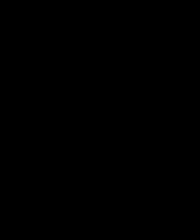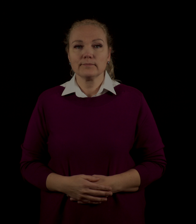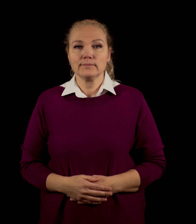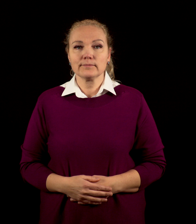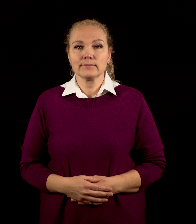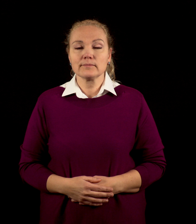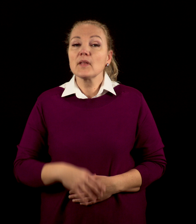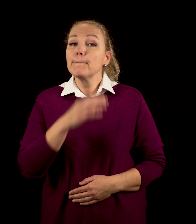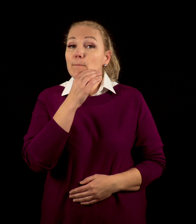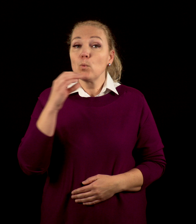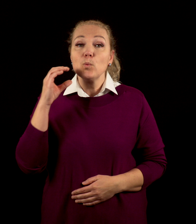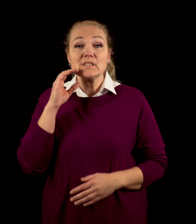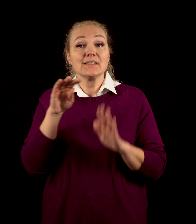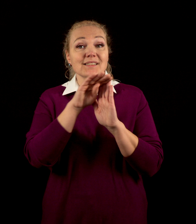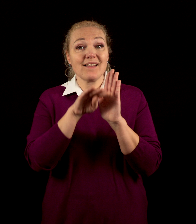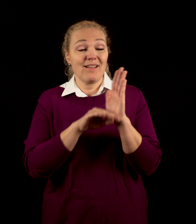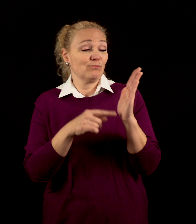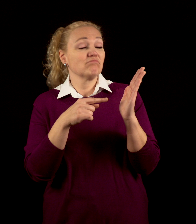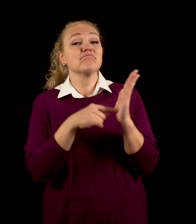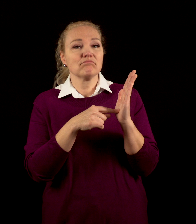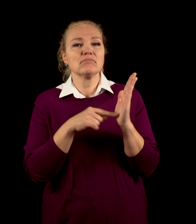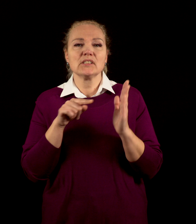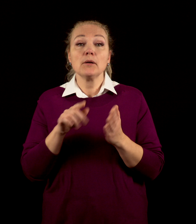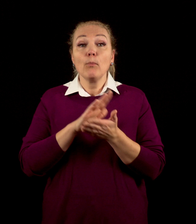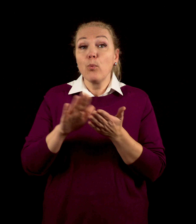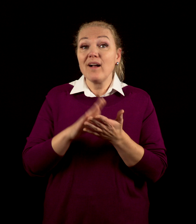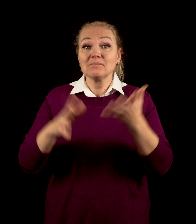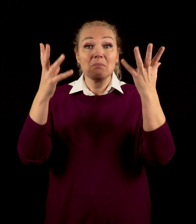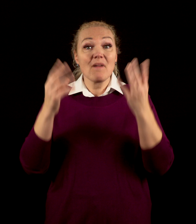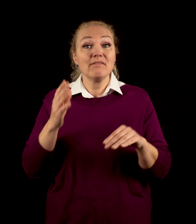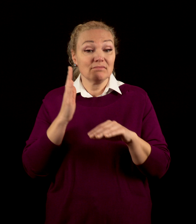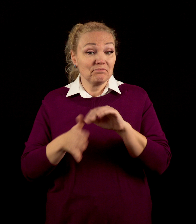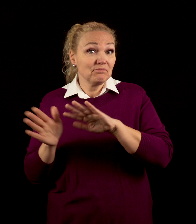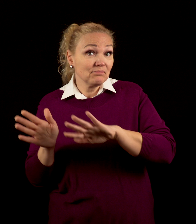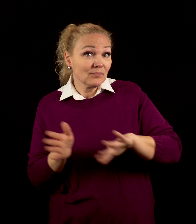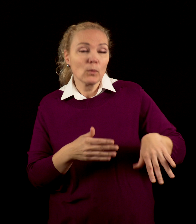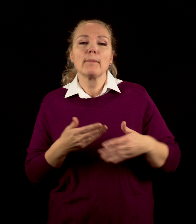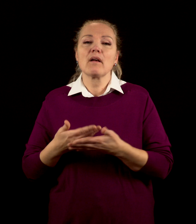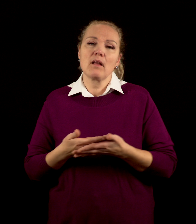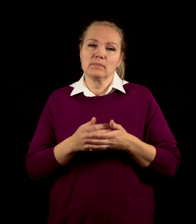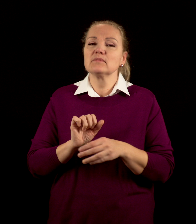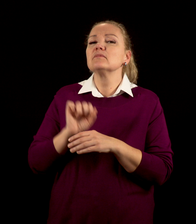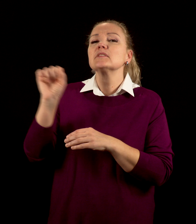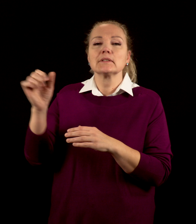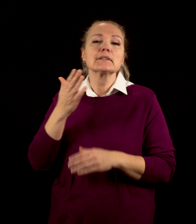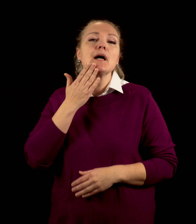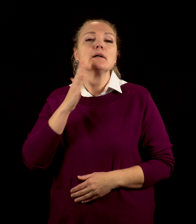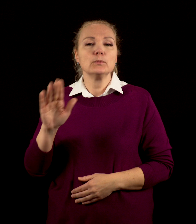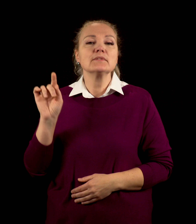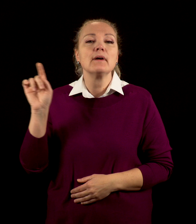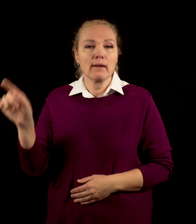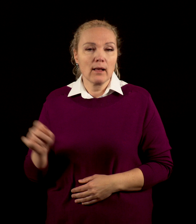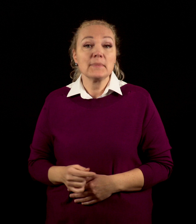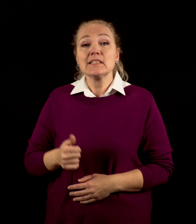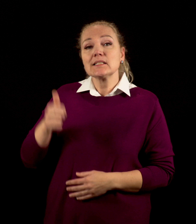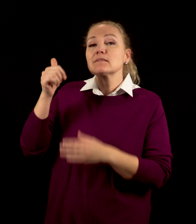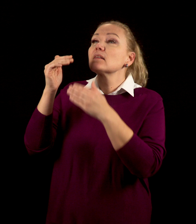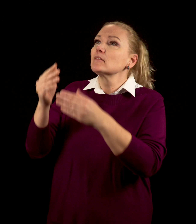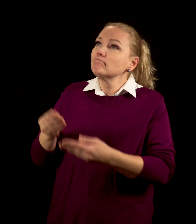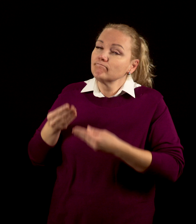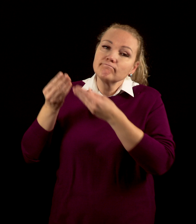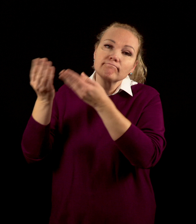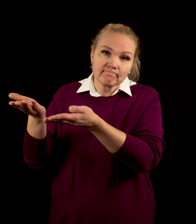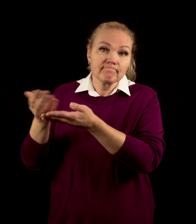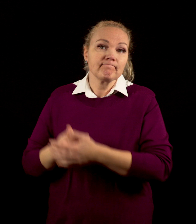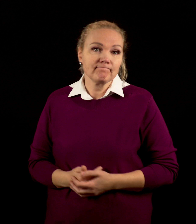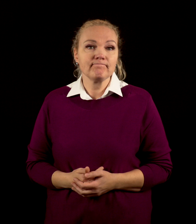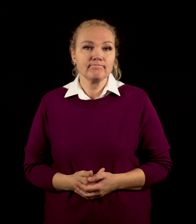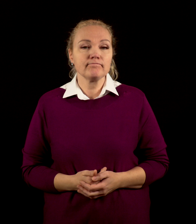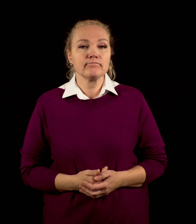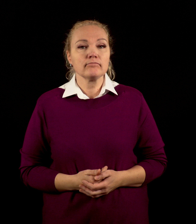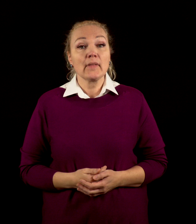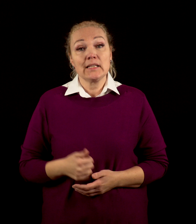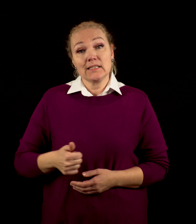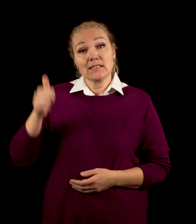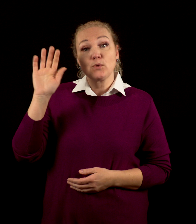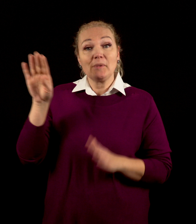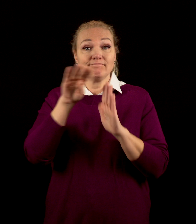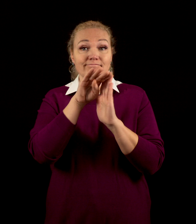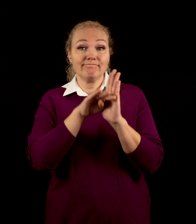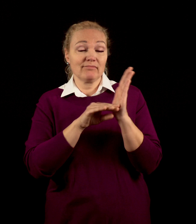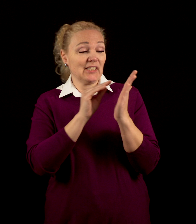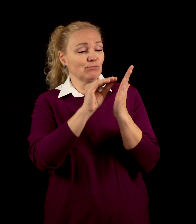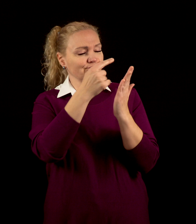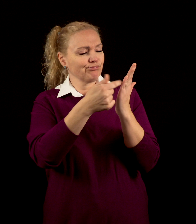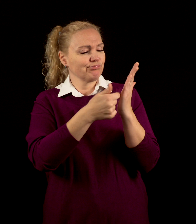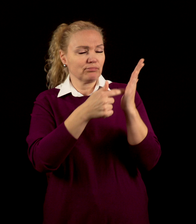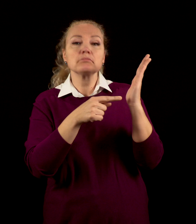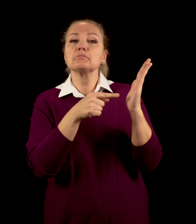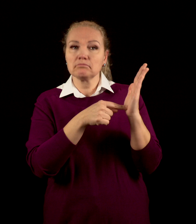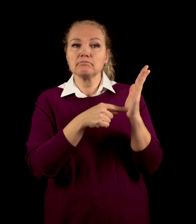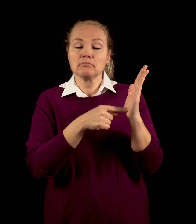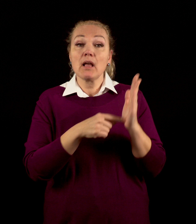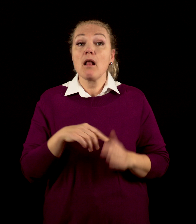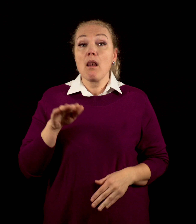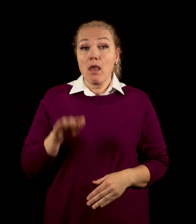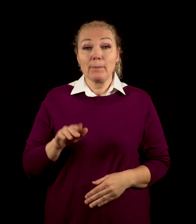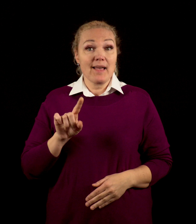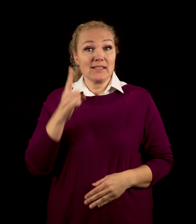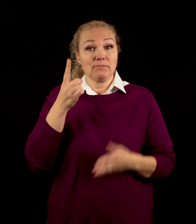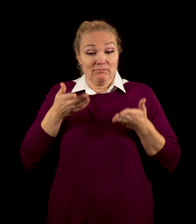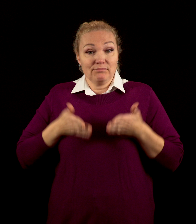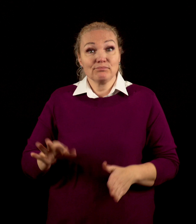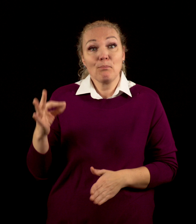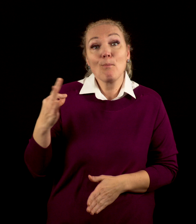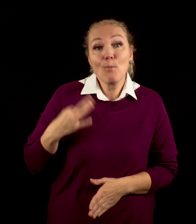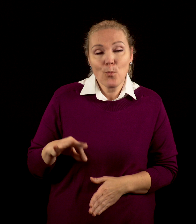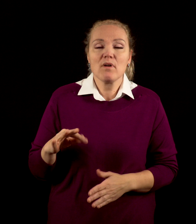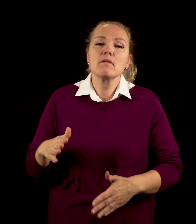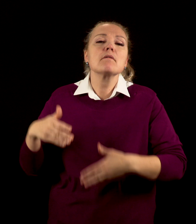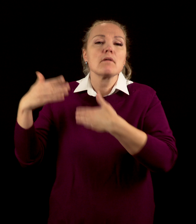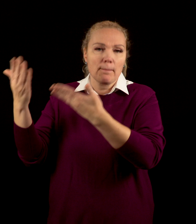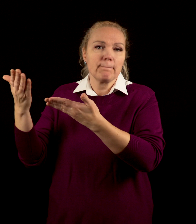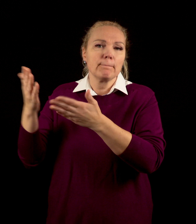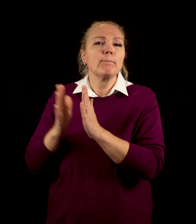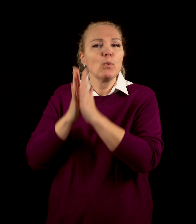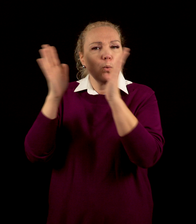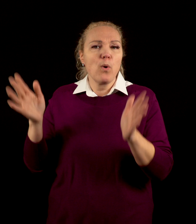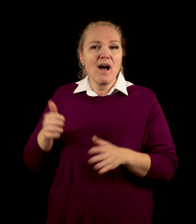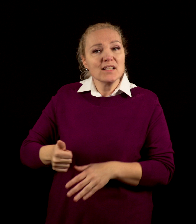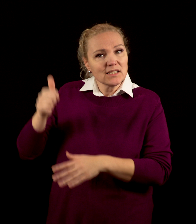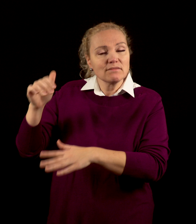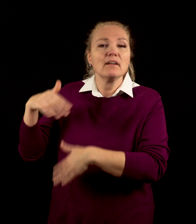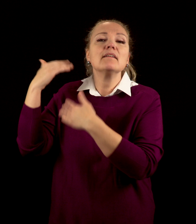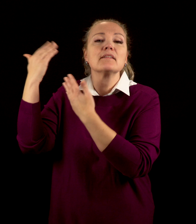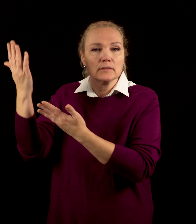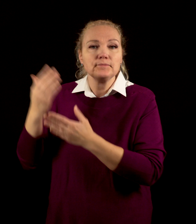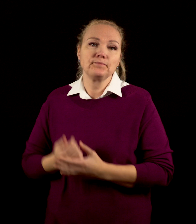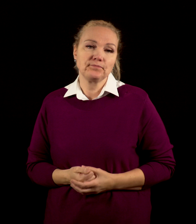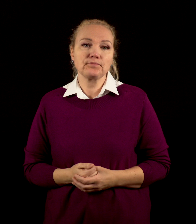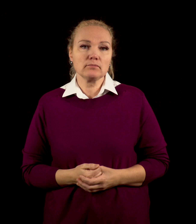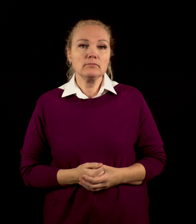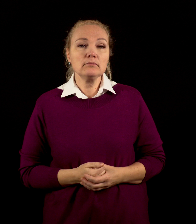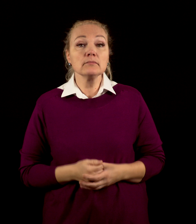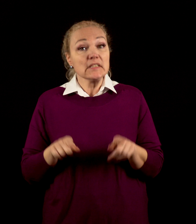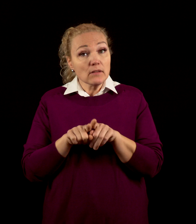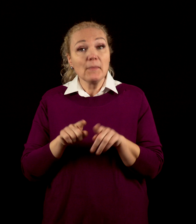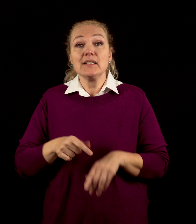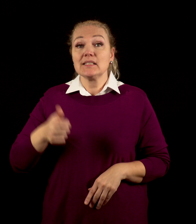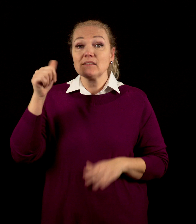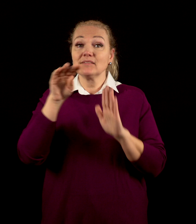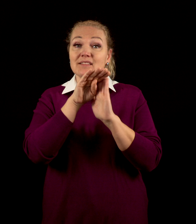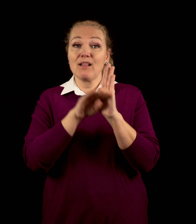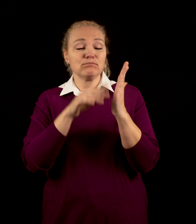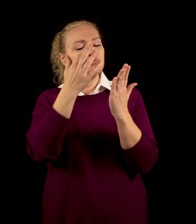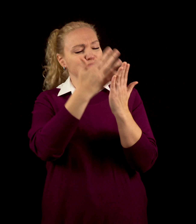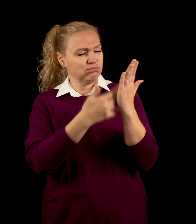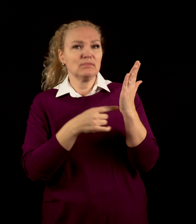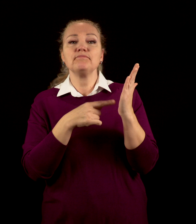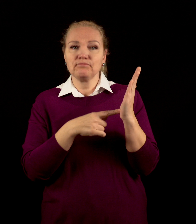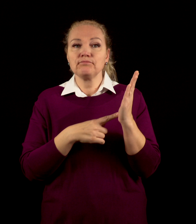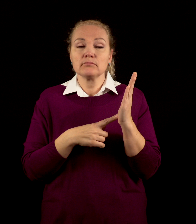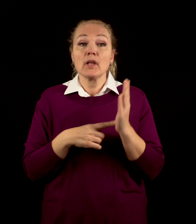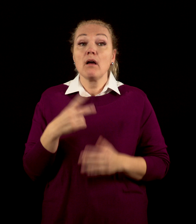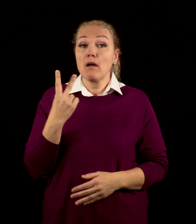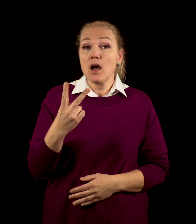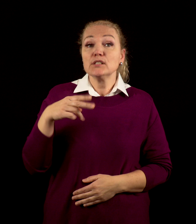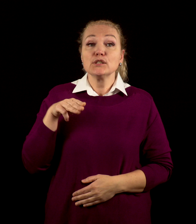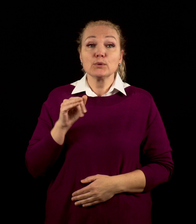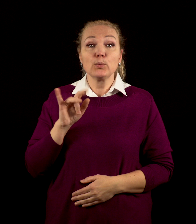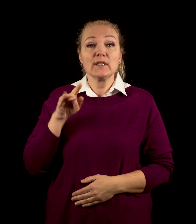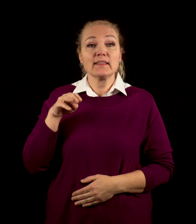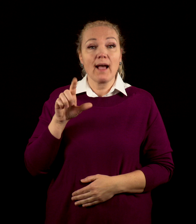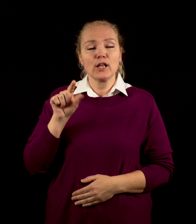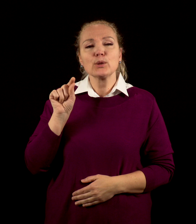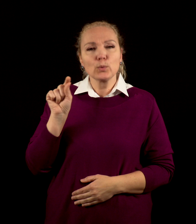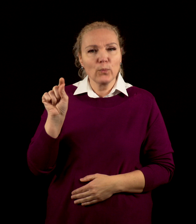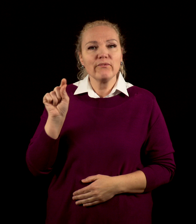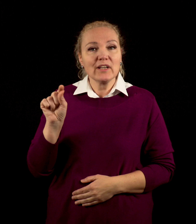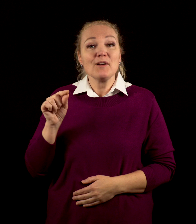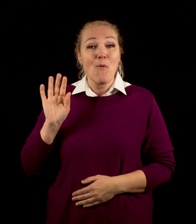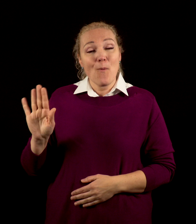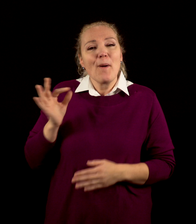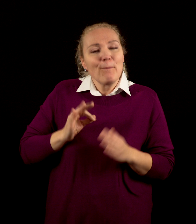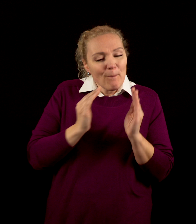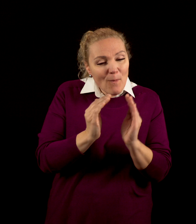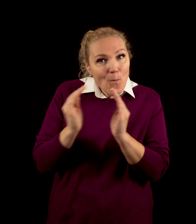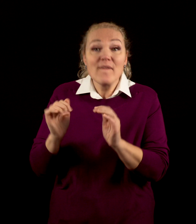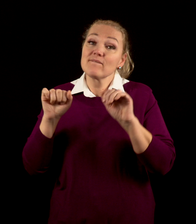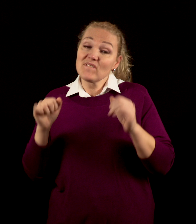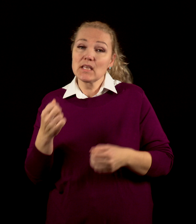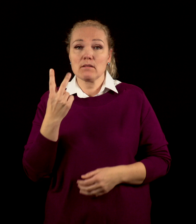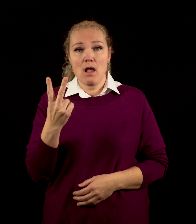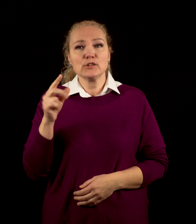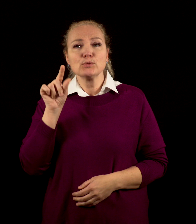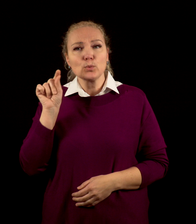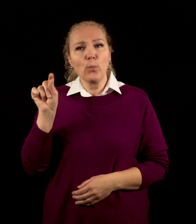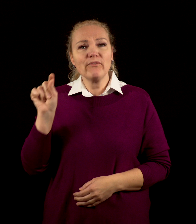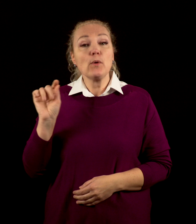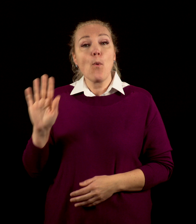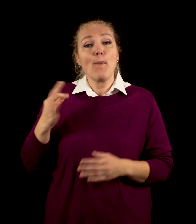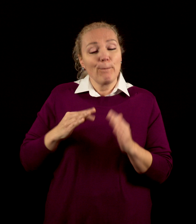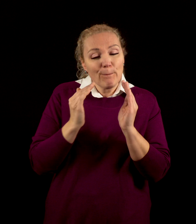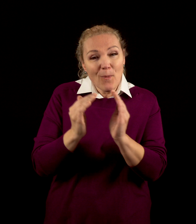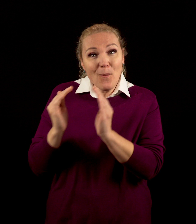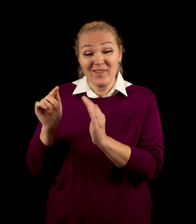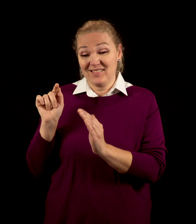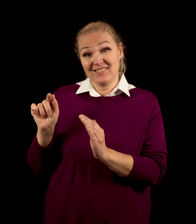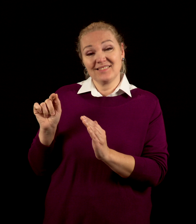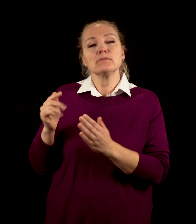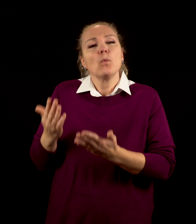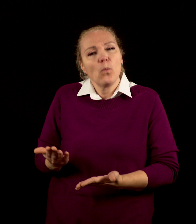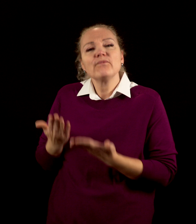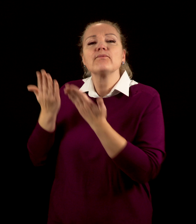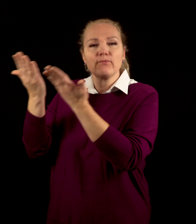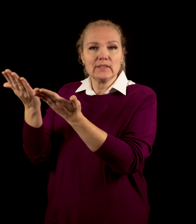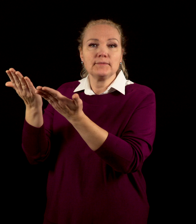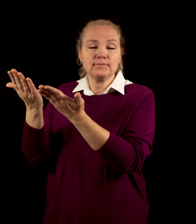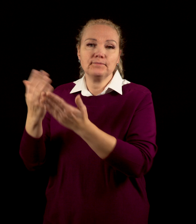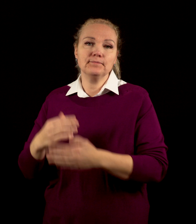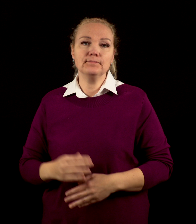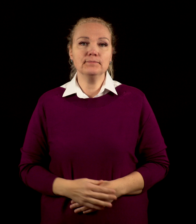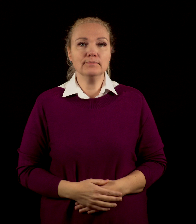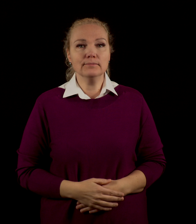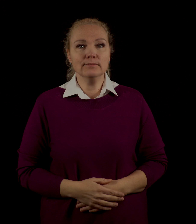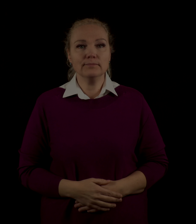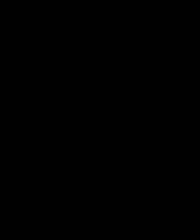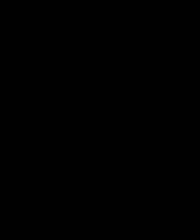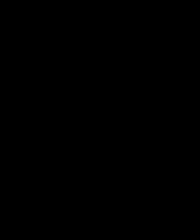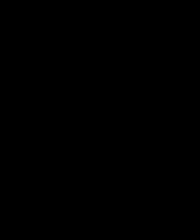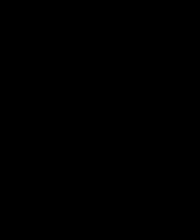And when the time of purification according to the Law of Moses was complete, His parents brought Him to Jerusalem to present Him to the Lord (as it is written in the Law of the Lord: “Every firstborn male shall be consecrated to the Lord”), and to offer the sacrifice specified in the Law of the Lord: “A pair of turtledoves or two young pigeons.”